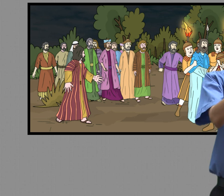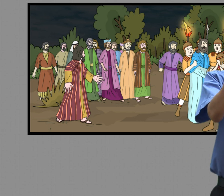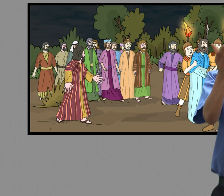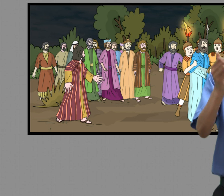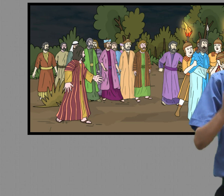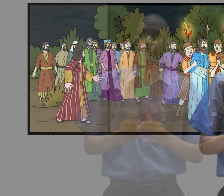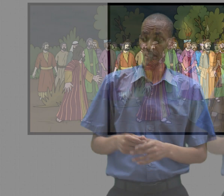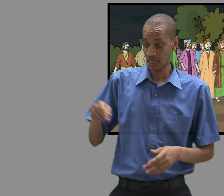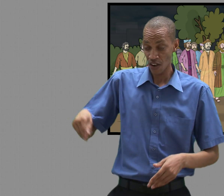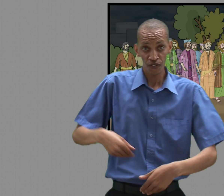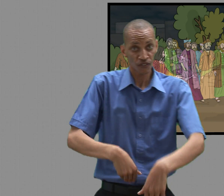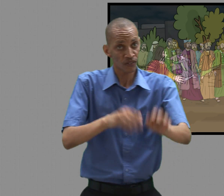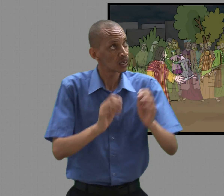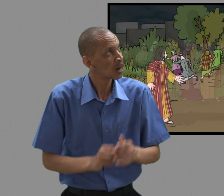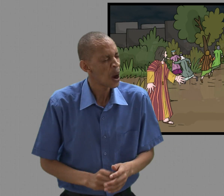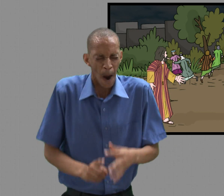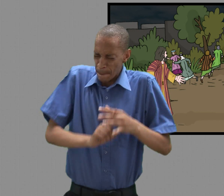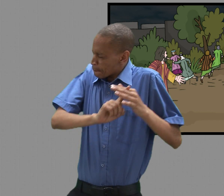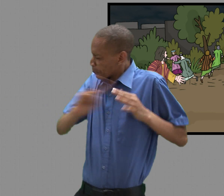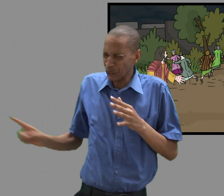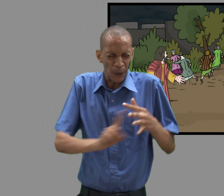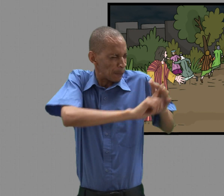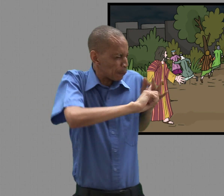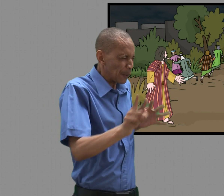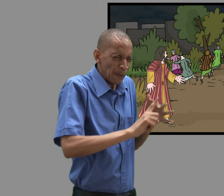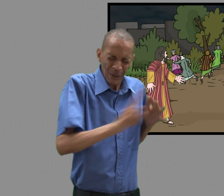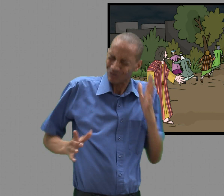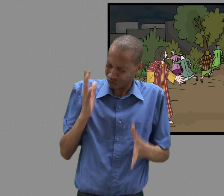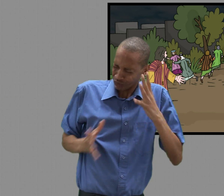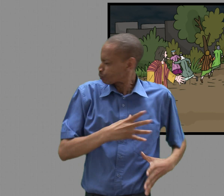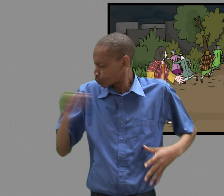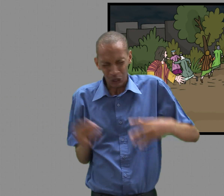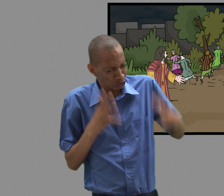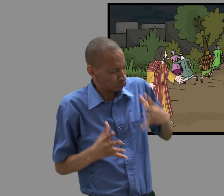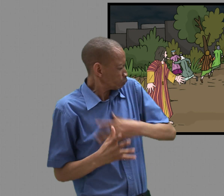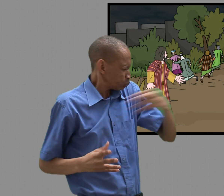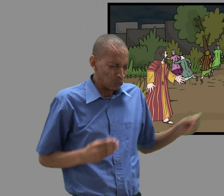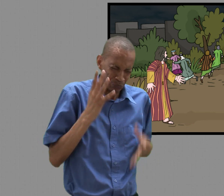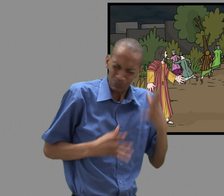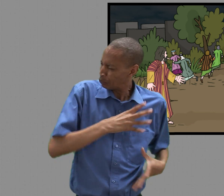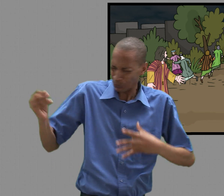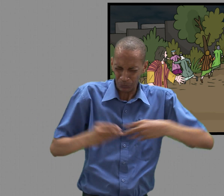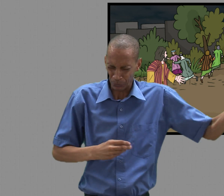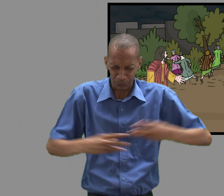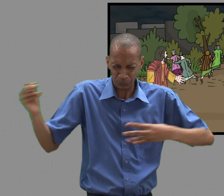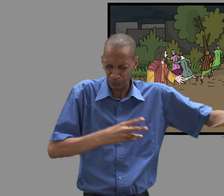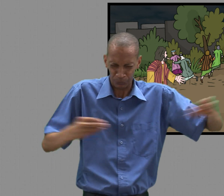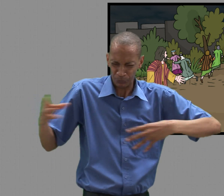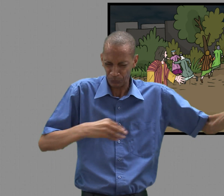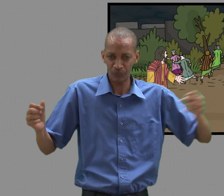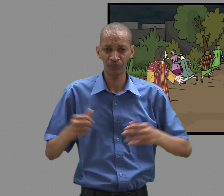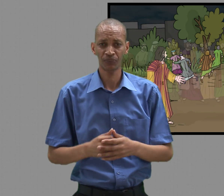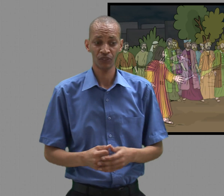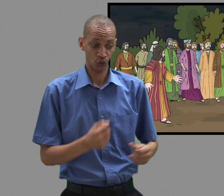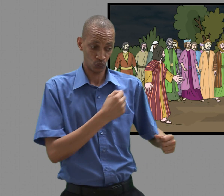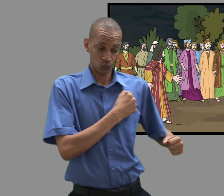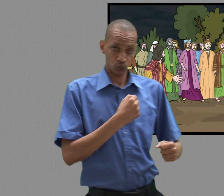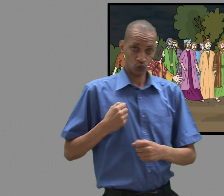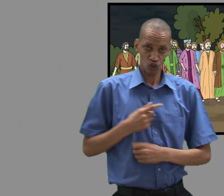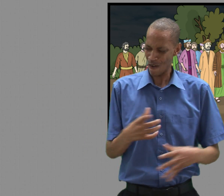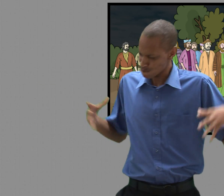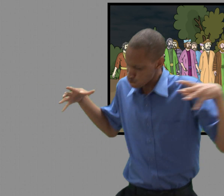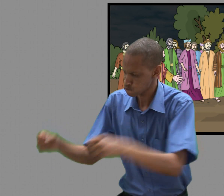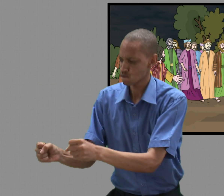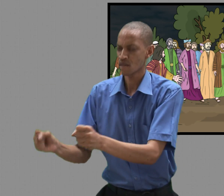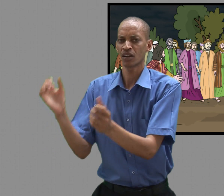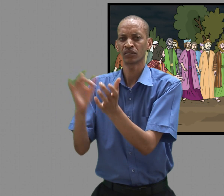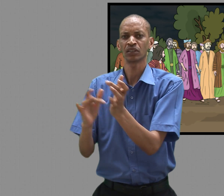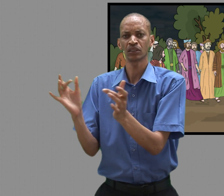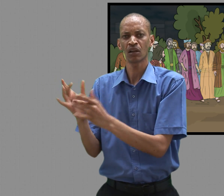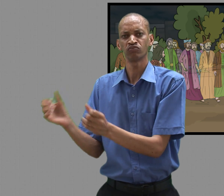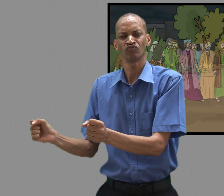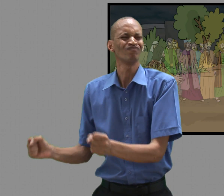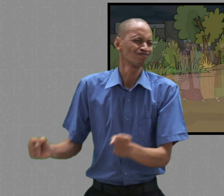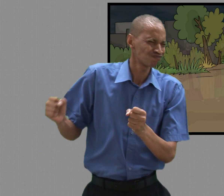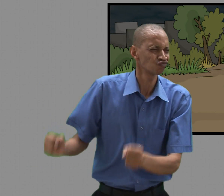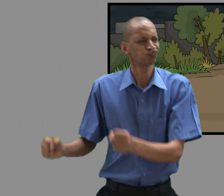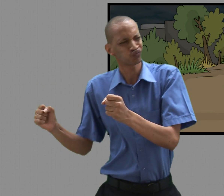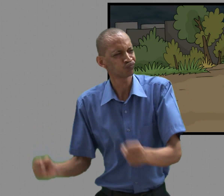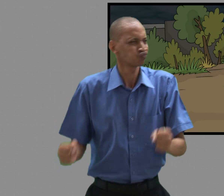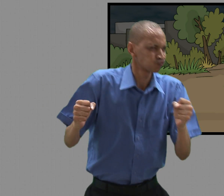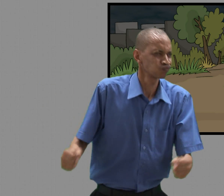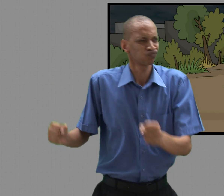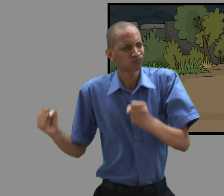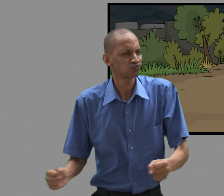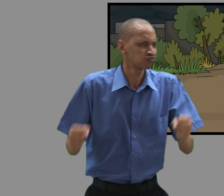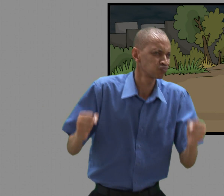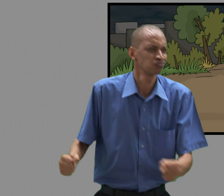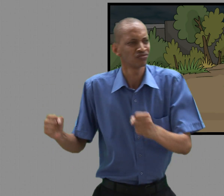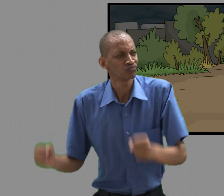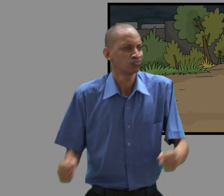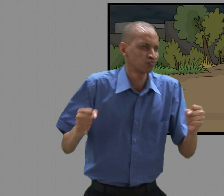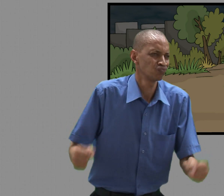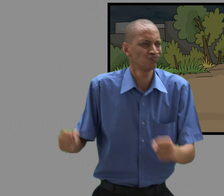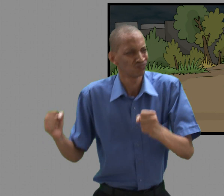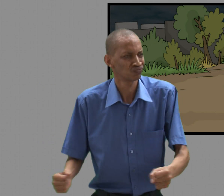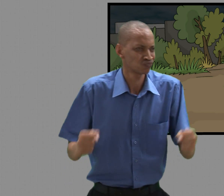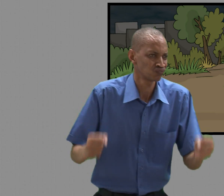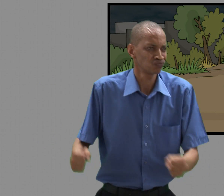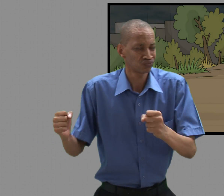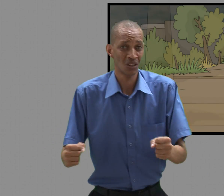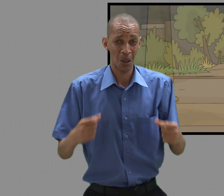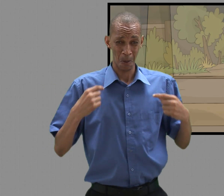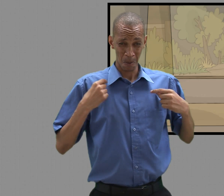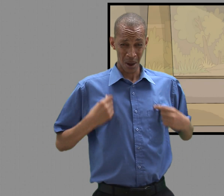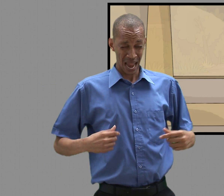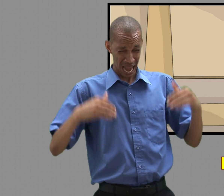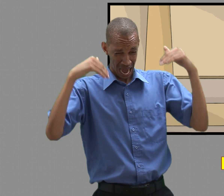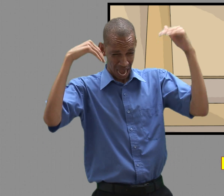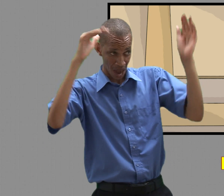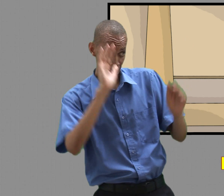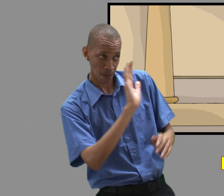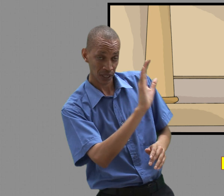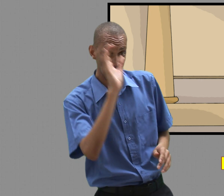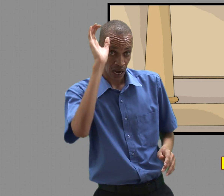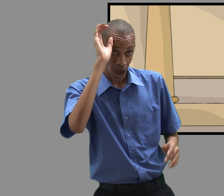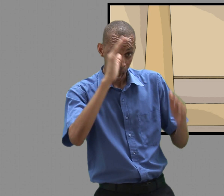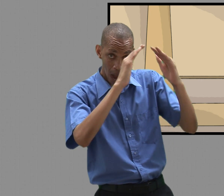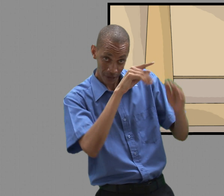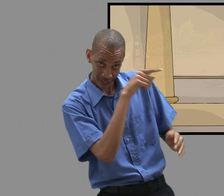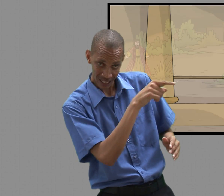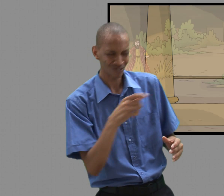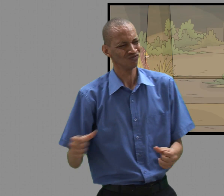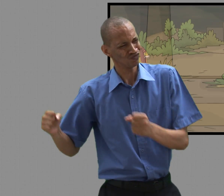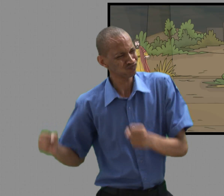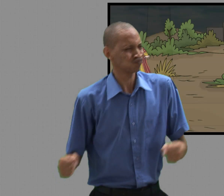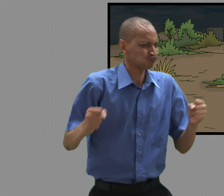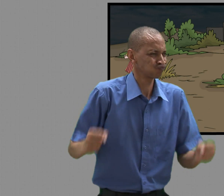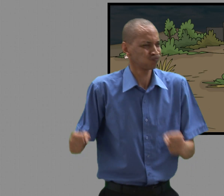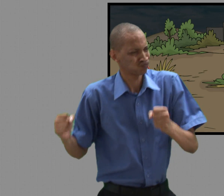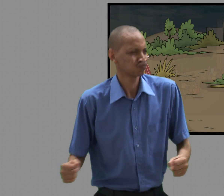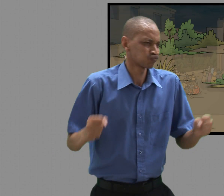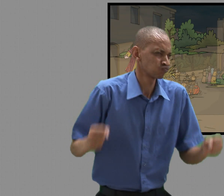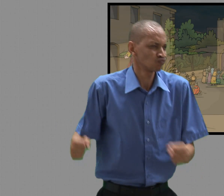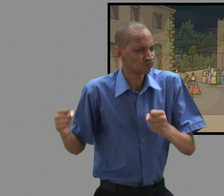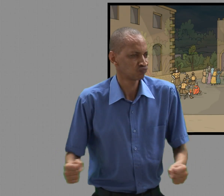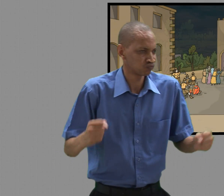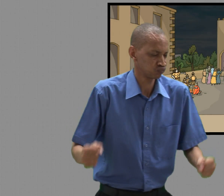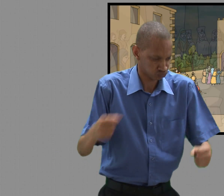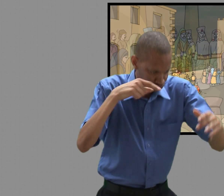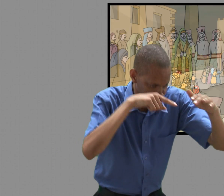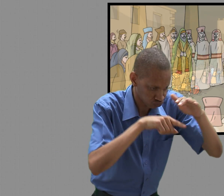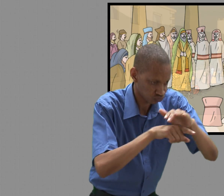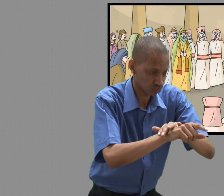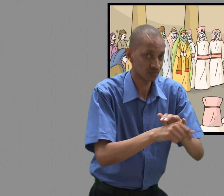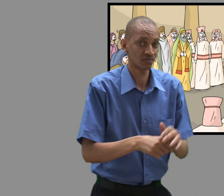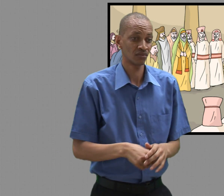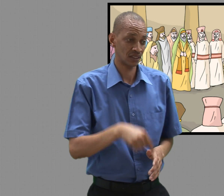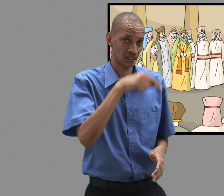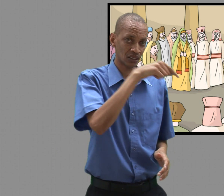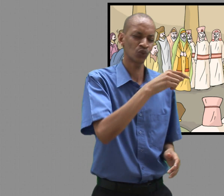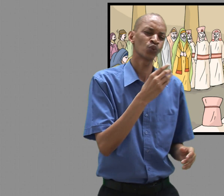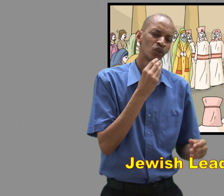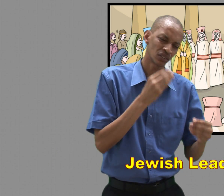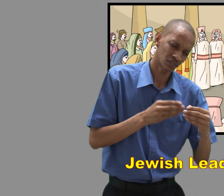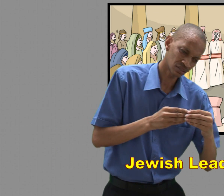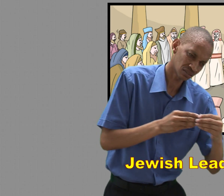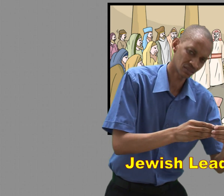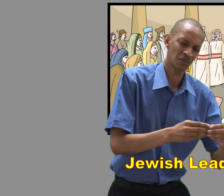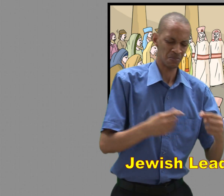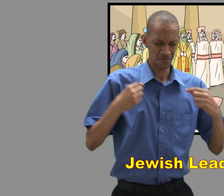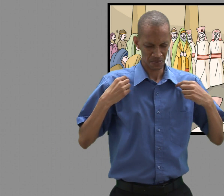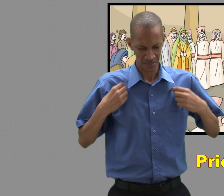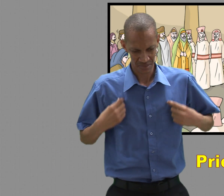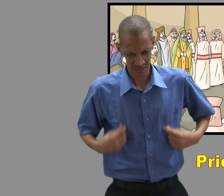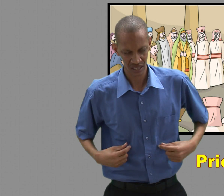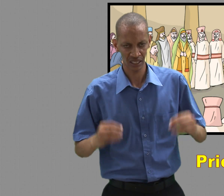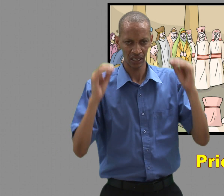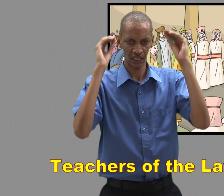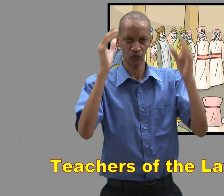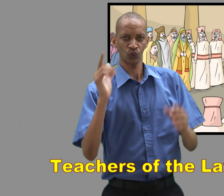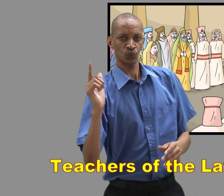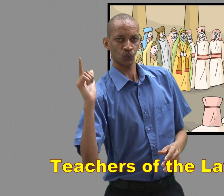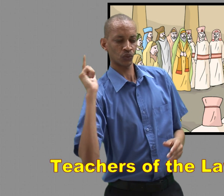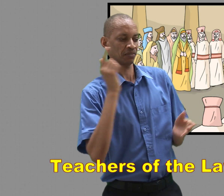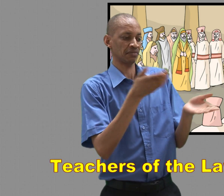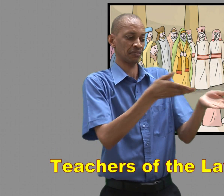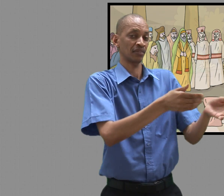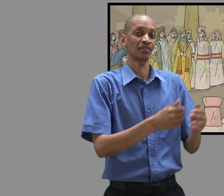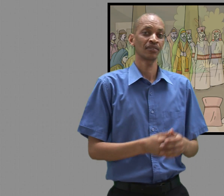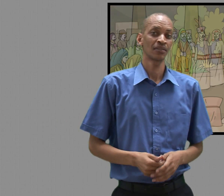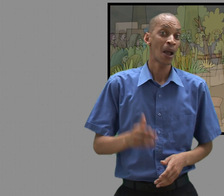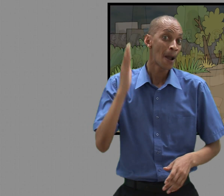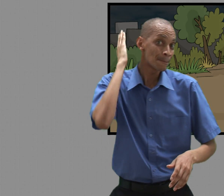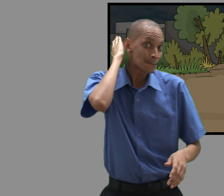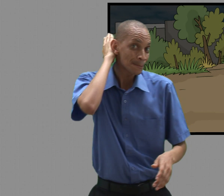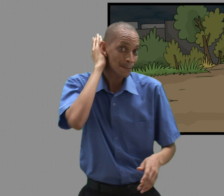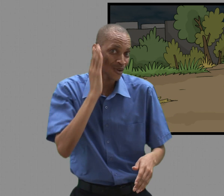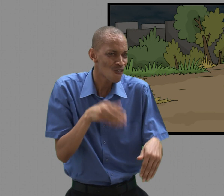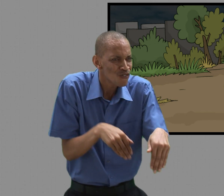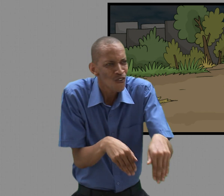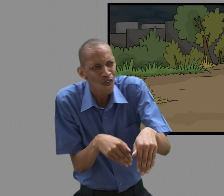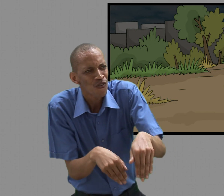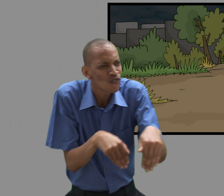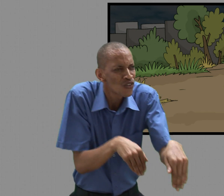Then all the disciples deserted Him and fled. Those who had arrested Jesus led Him away to the house of Caiaphas the high priest, where the scribes and elders had gathered.